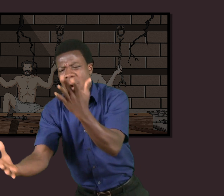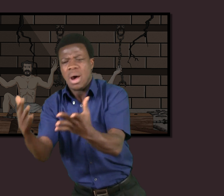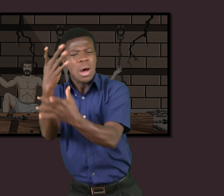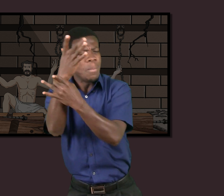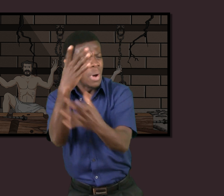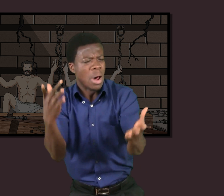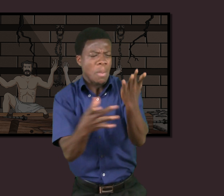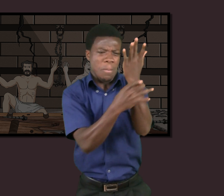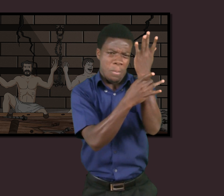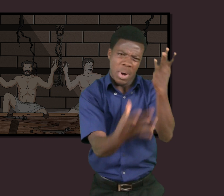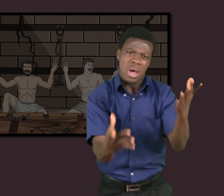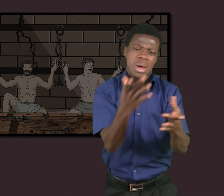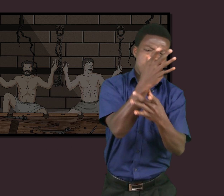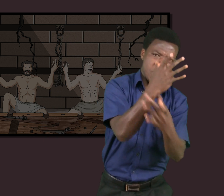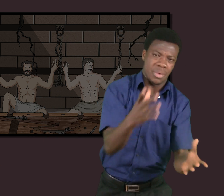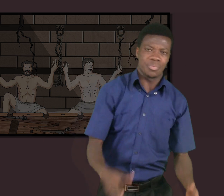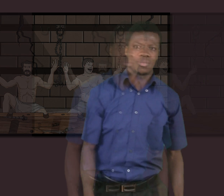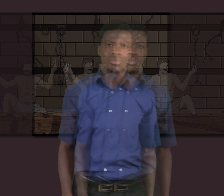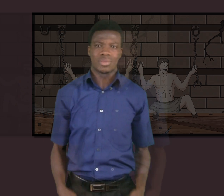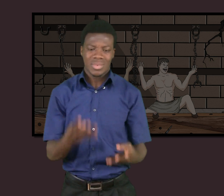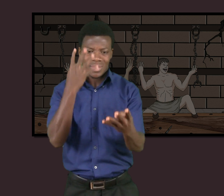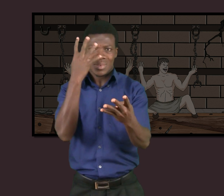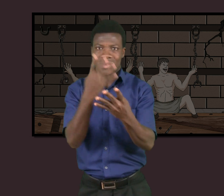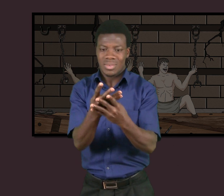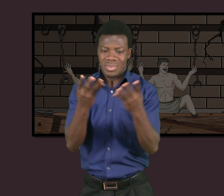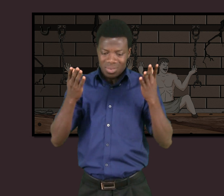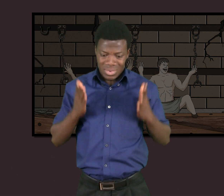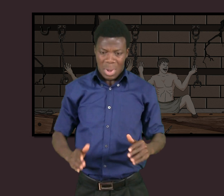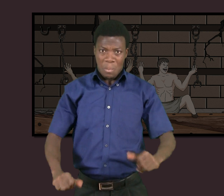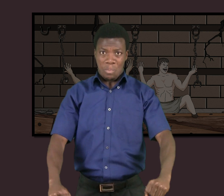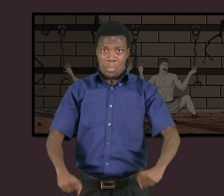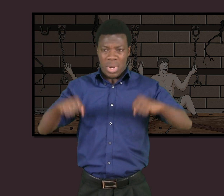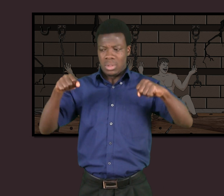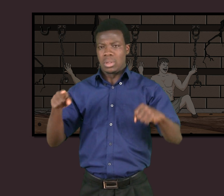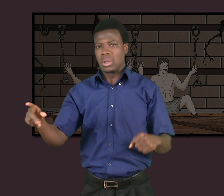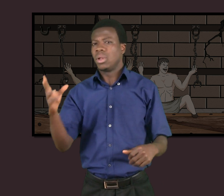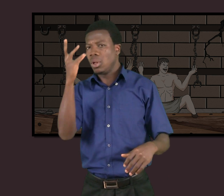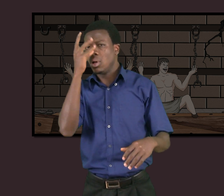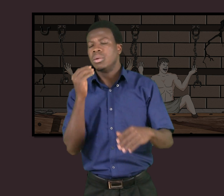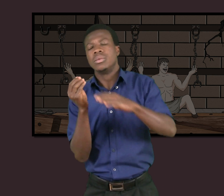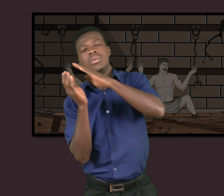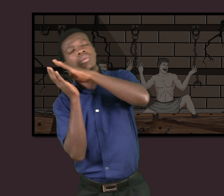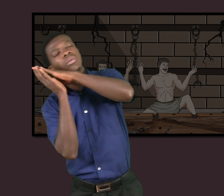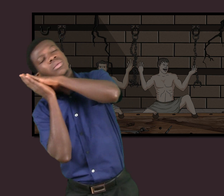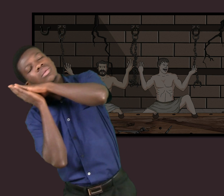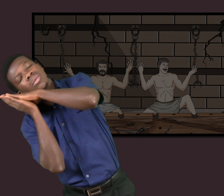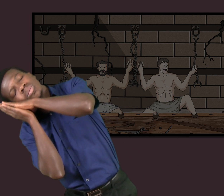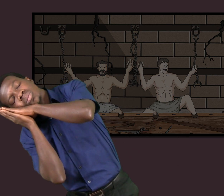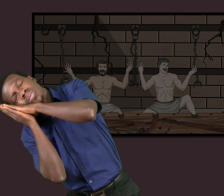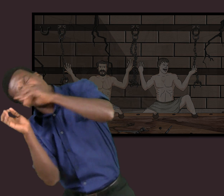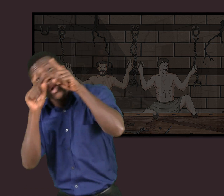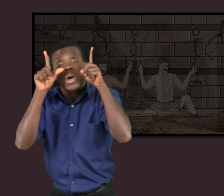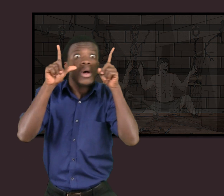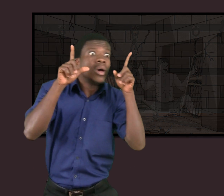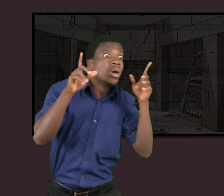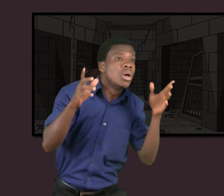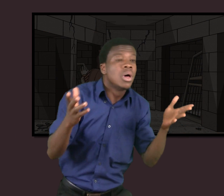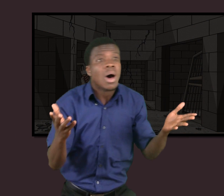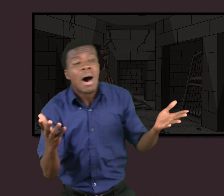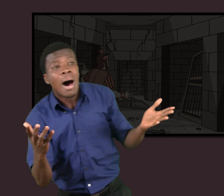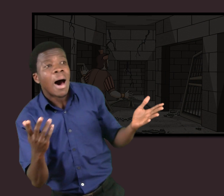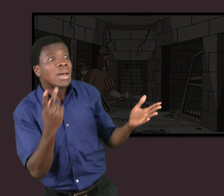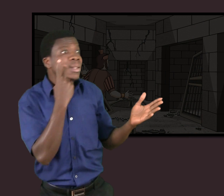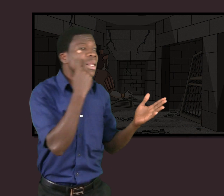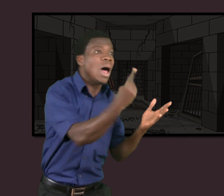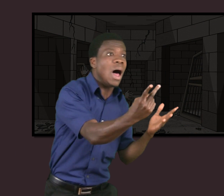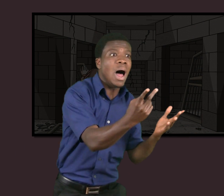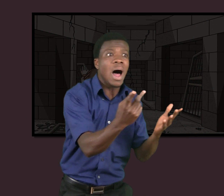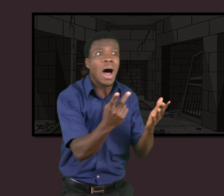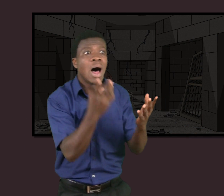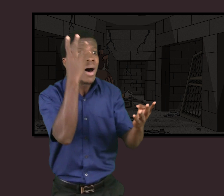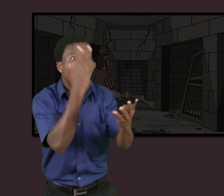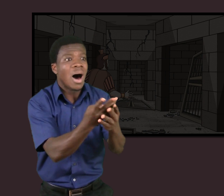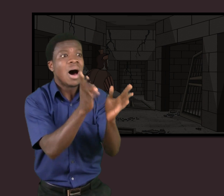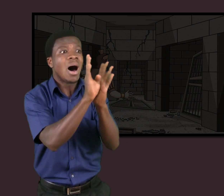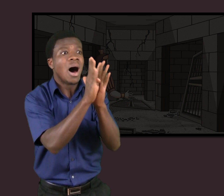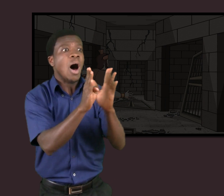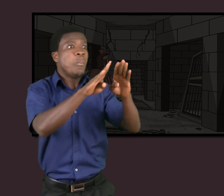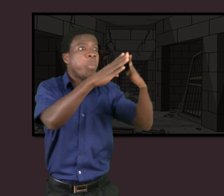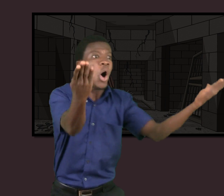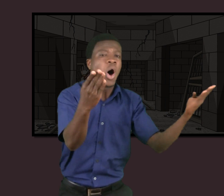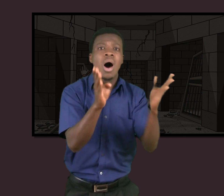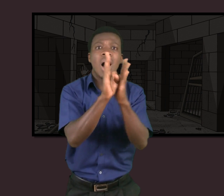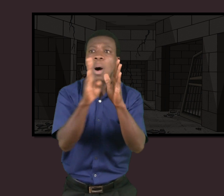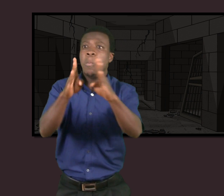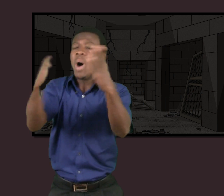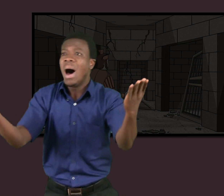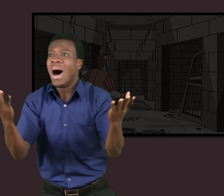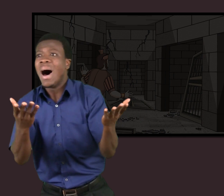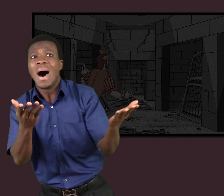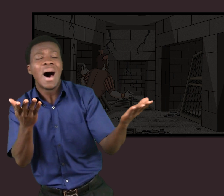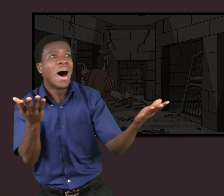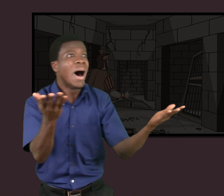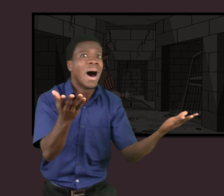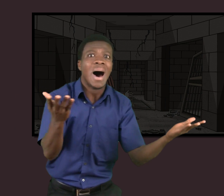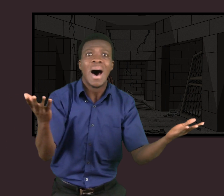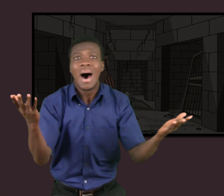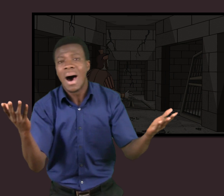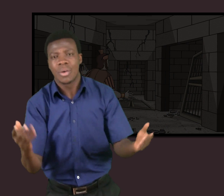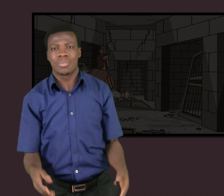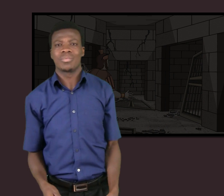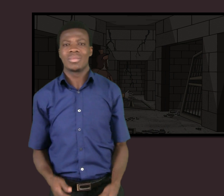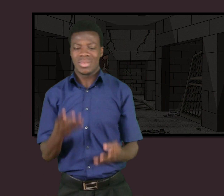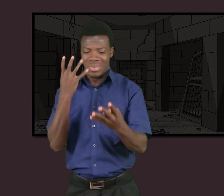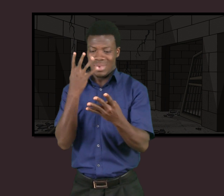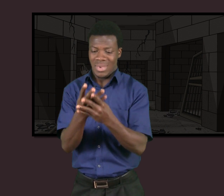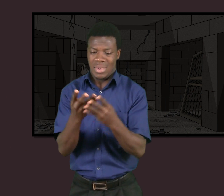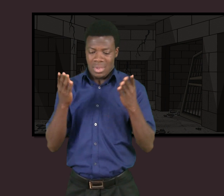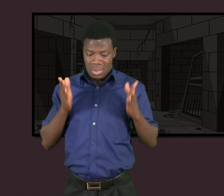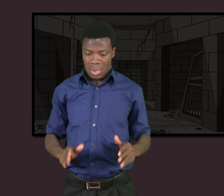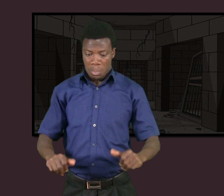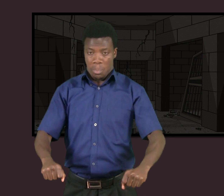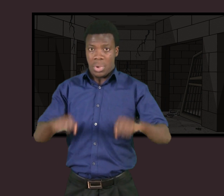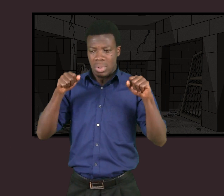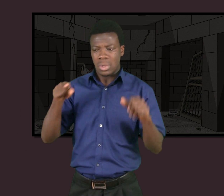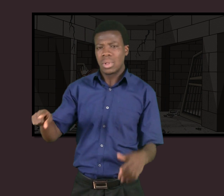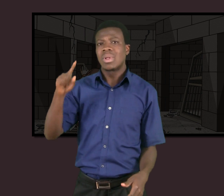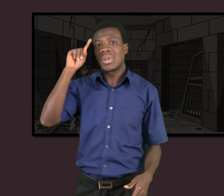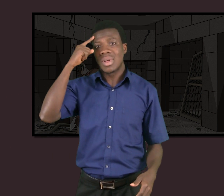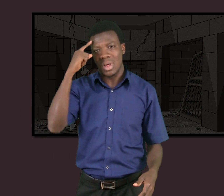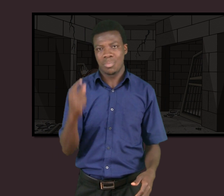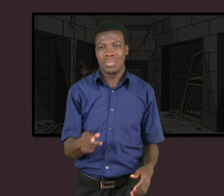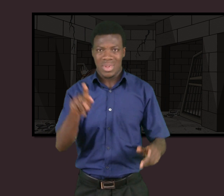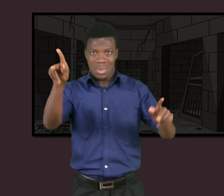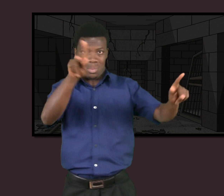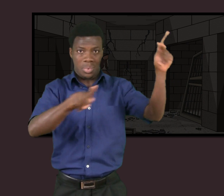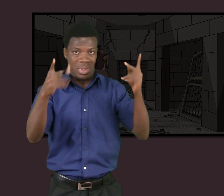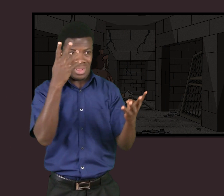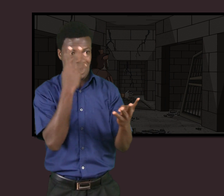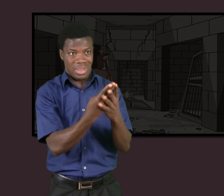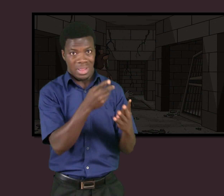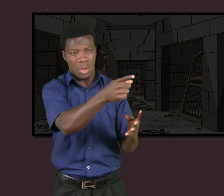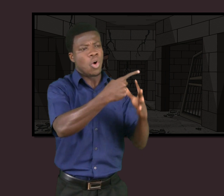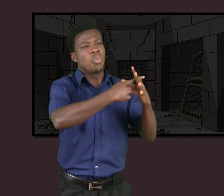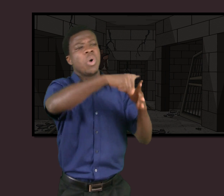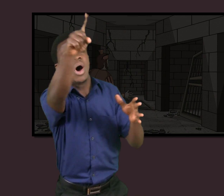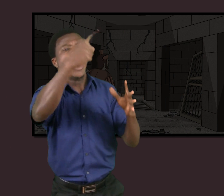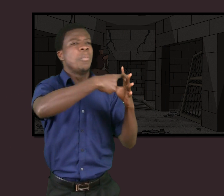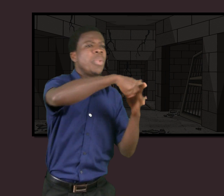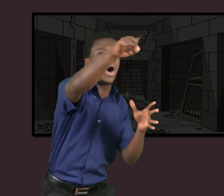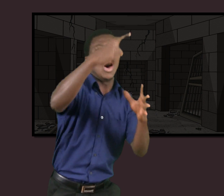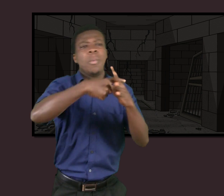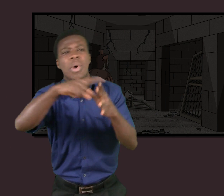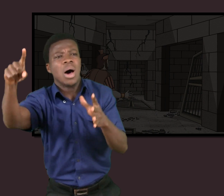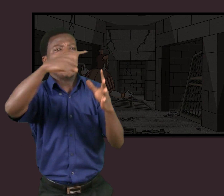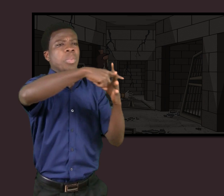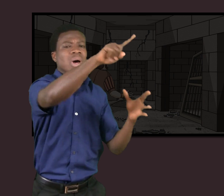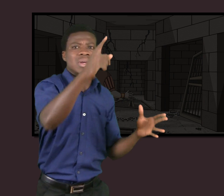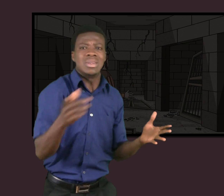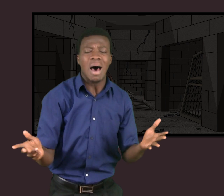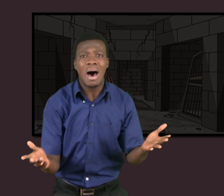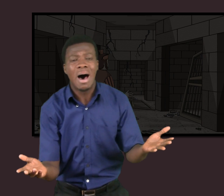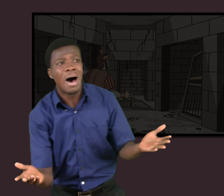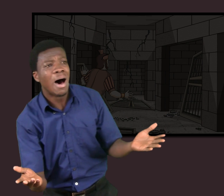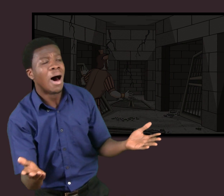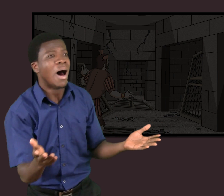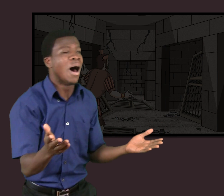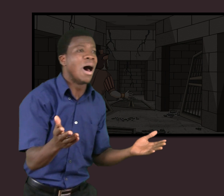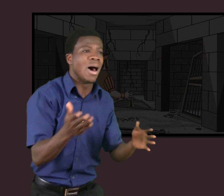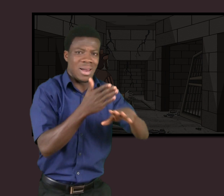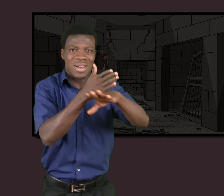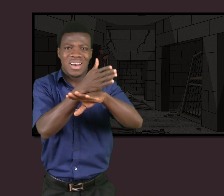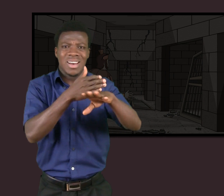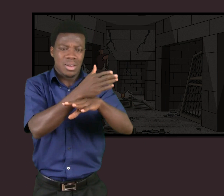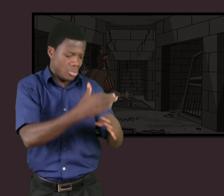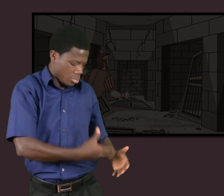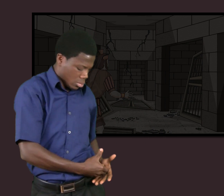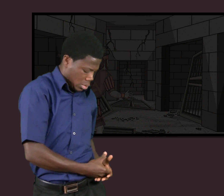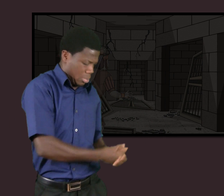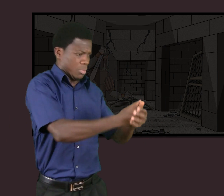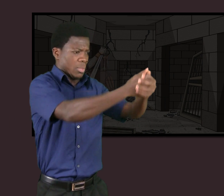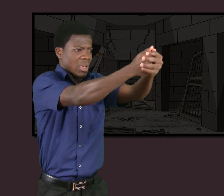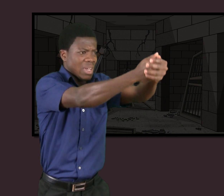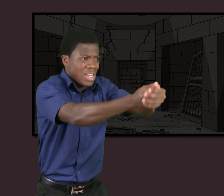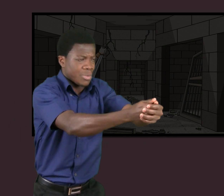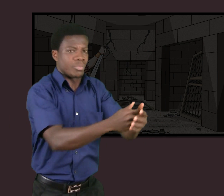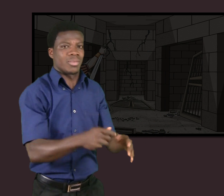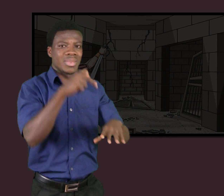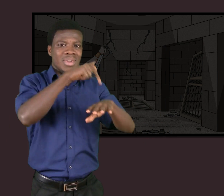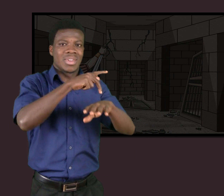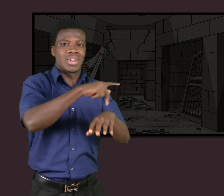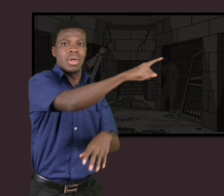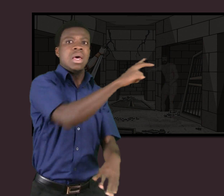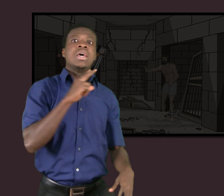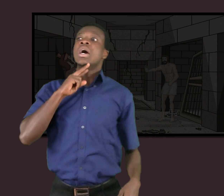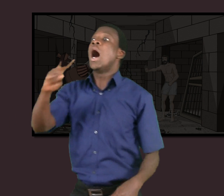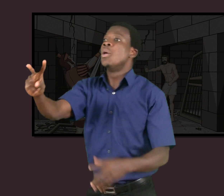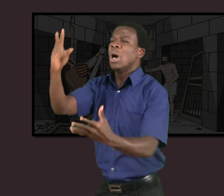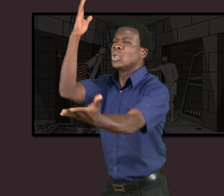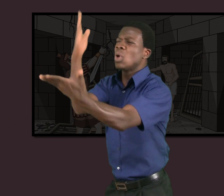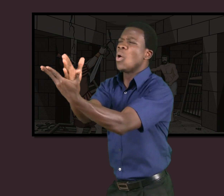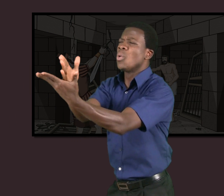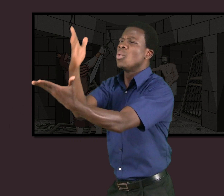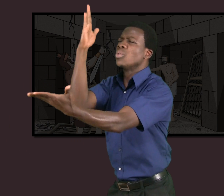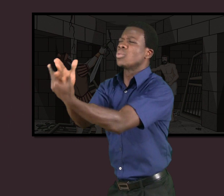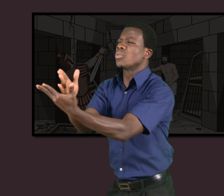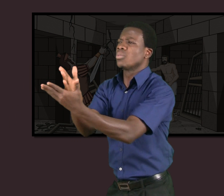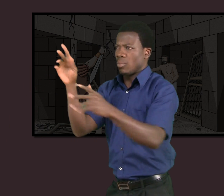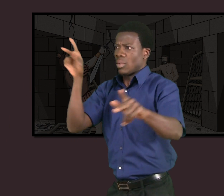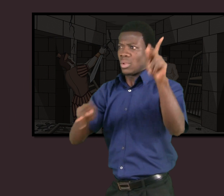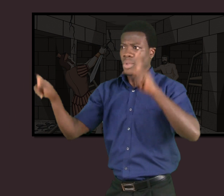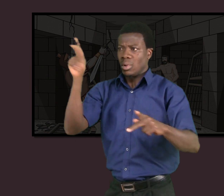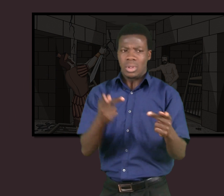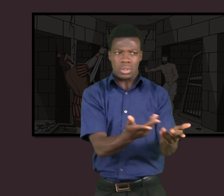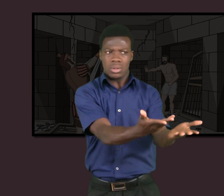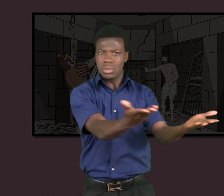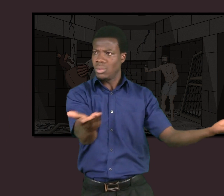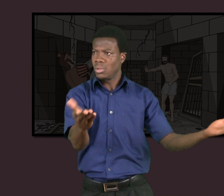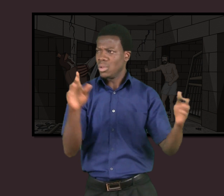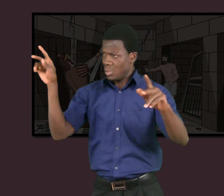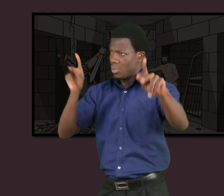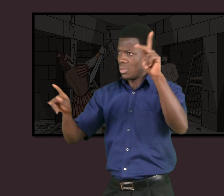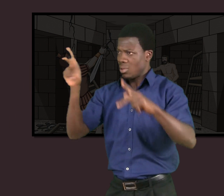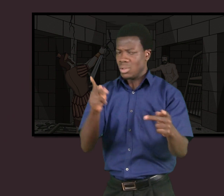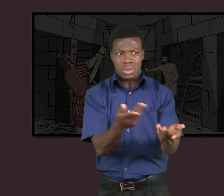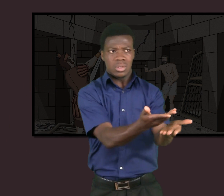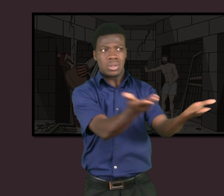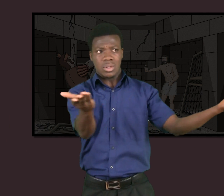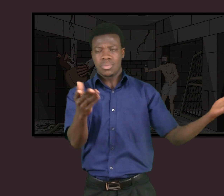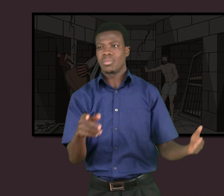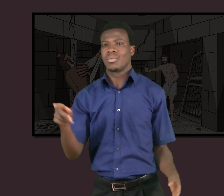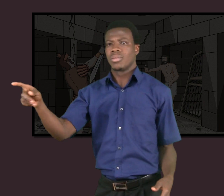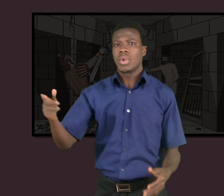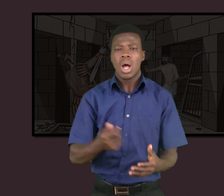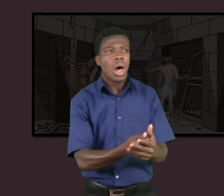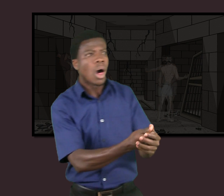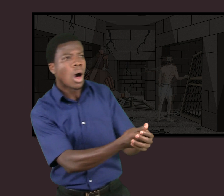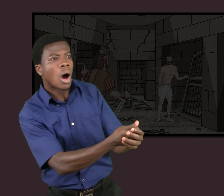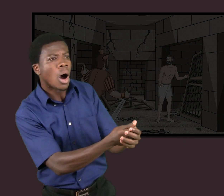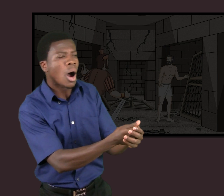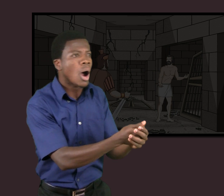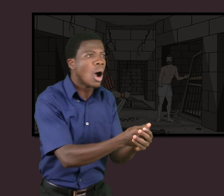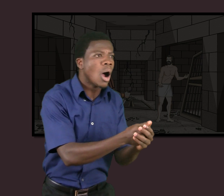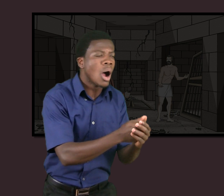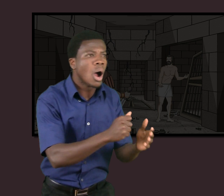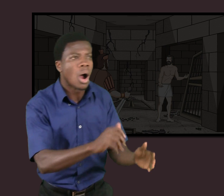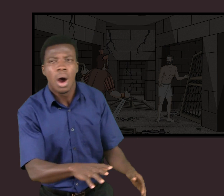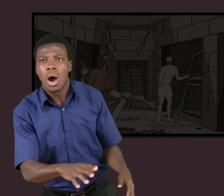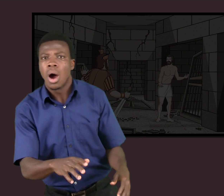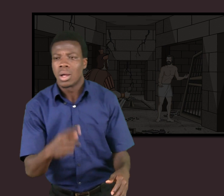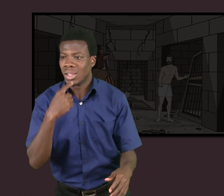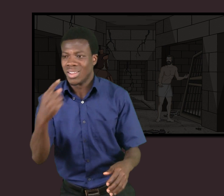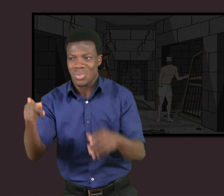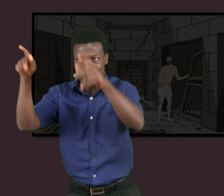When the jailer woke up and saw the prison doors open, he drew his sword and was about to kill himself, presuming that the prisoners had escaped.